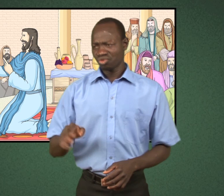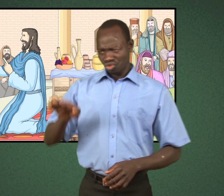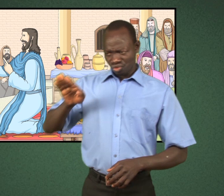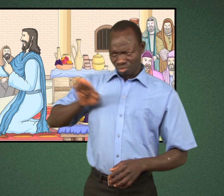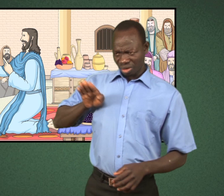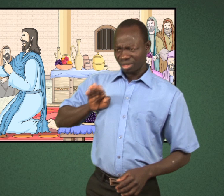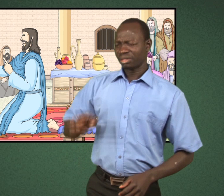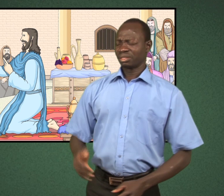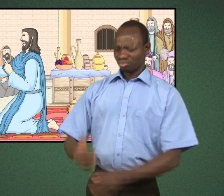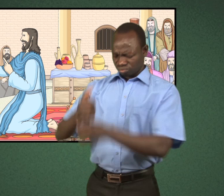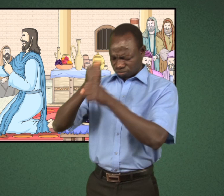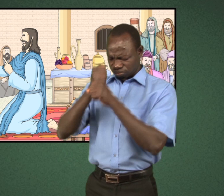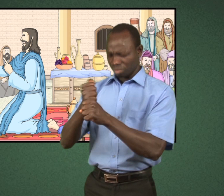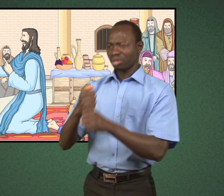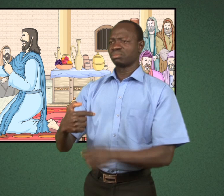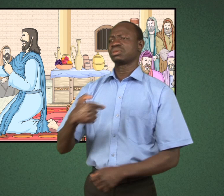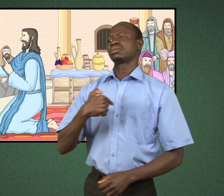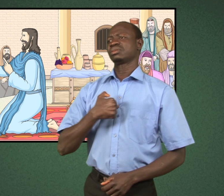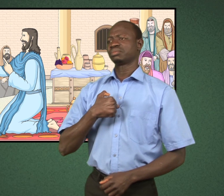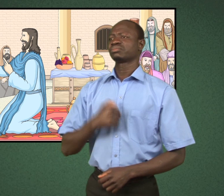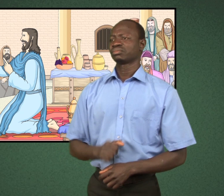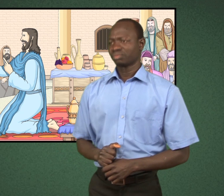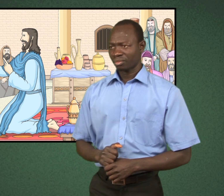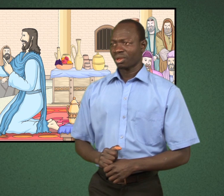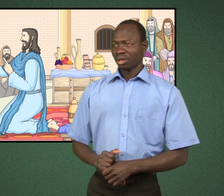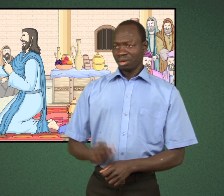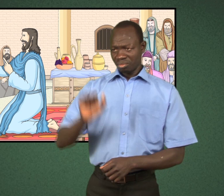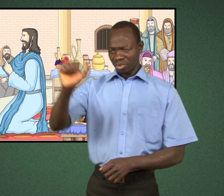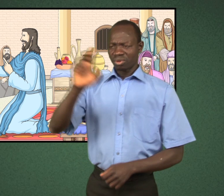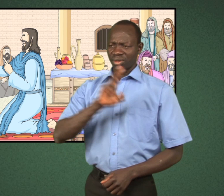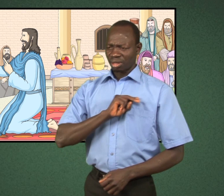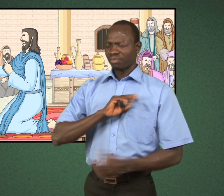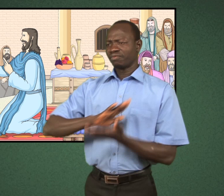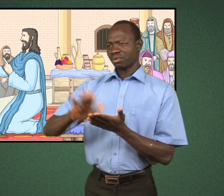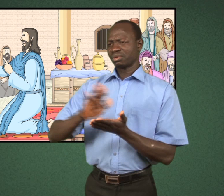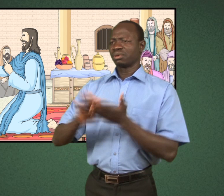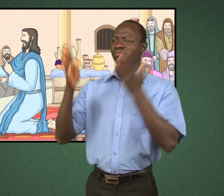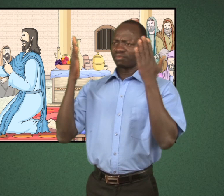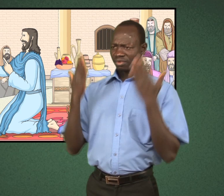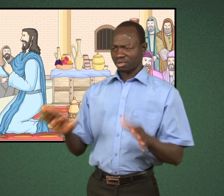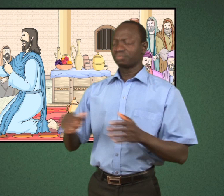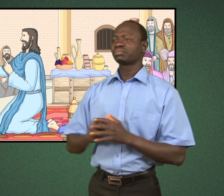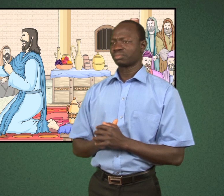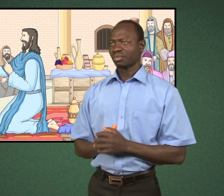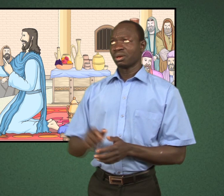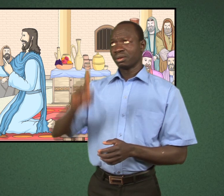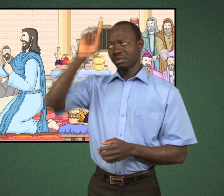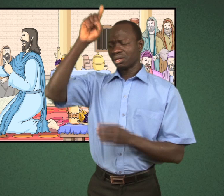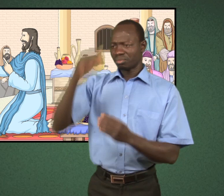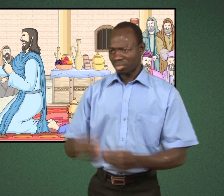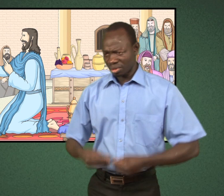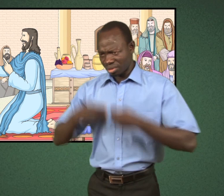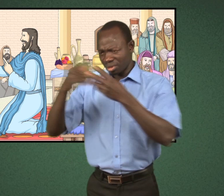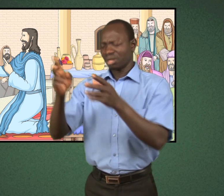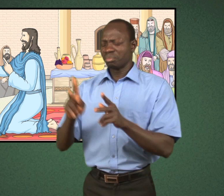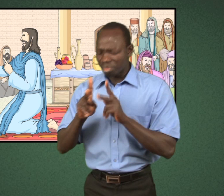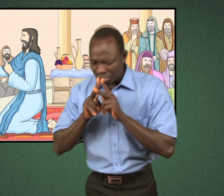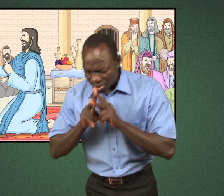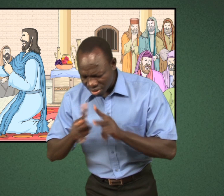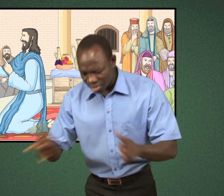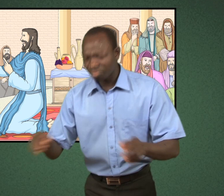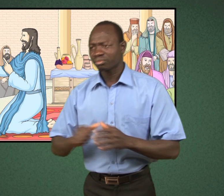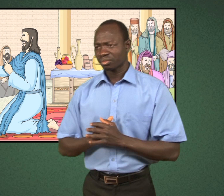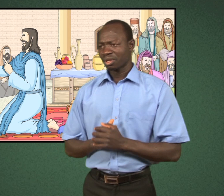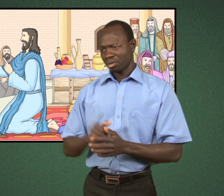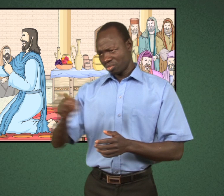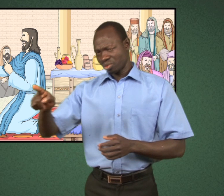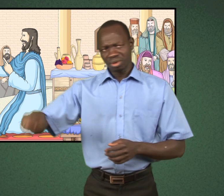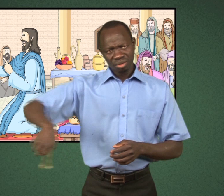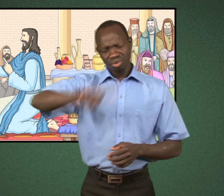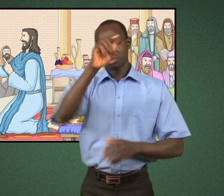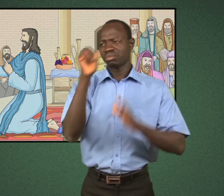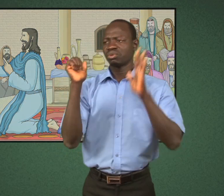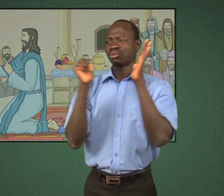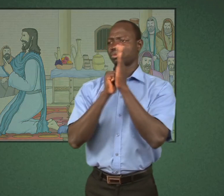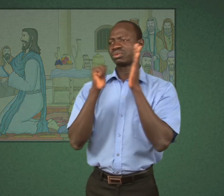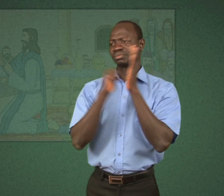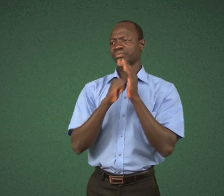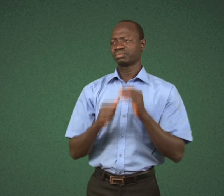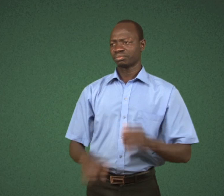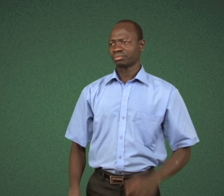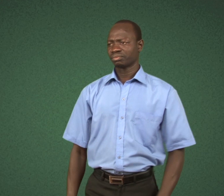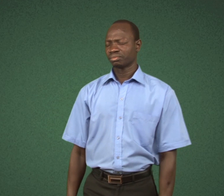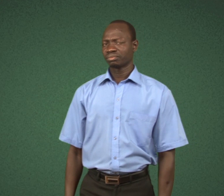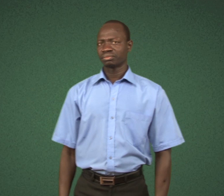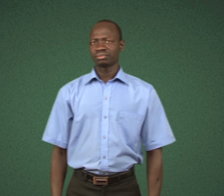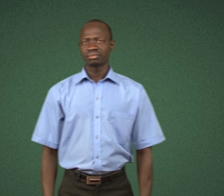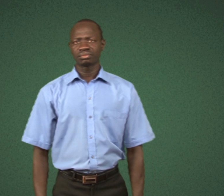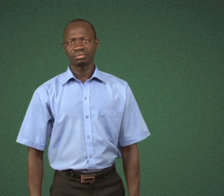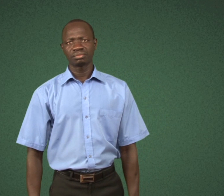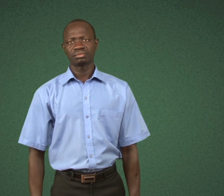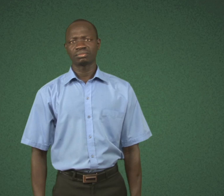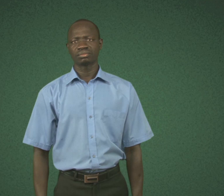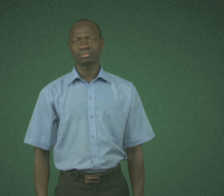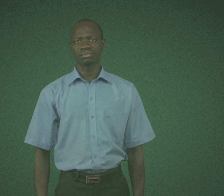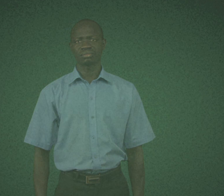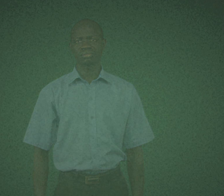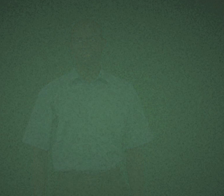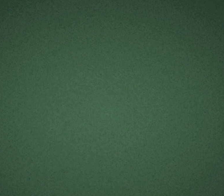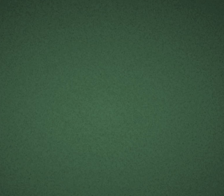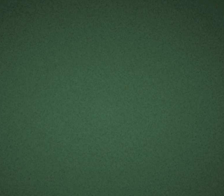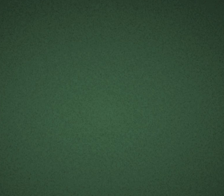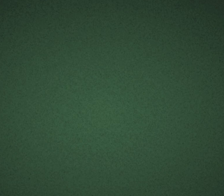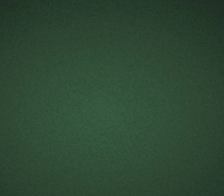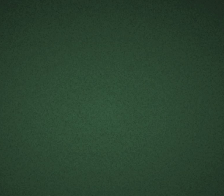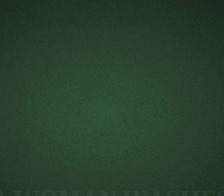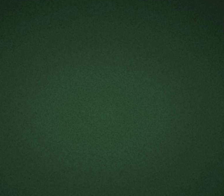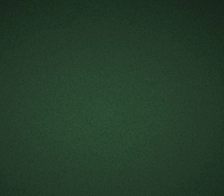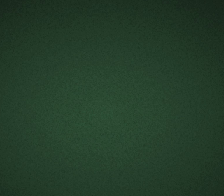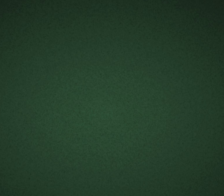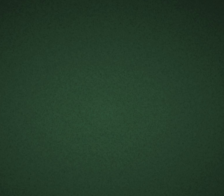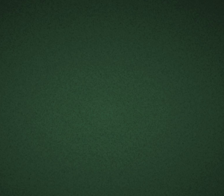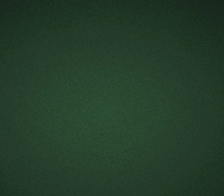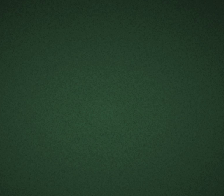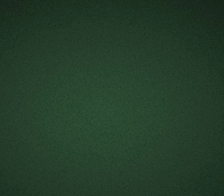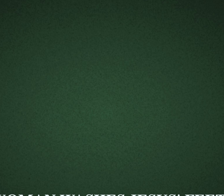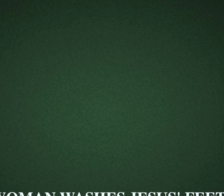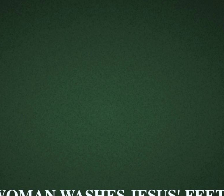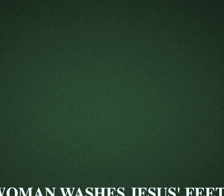And Jesus told the woman, “Your faith has saved you; go in peace.”